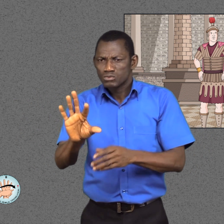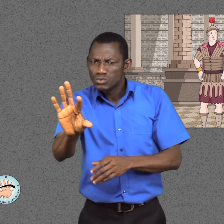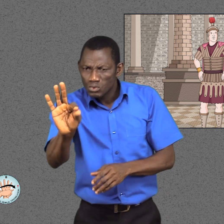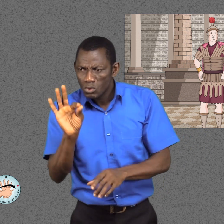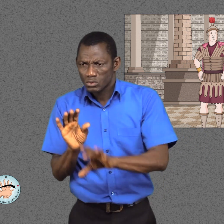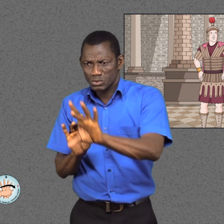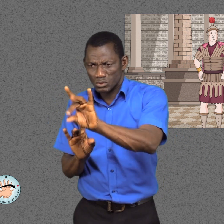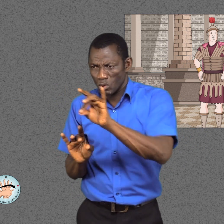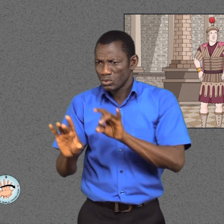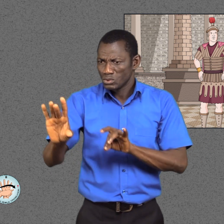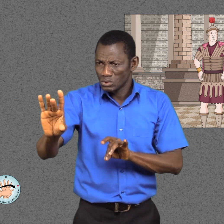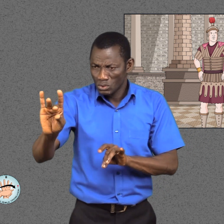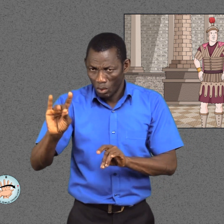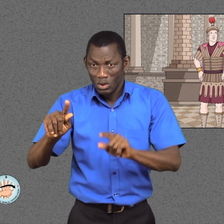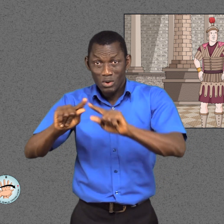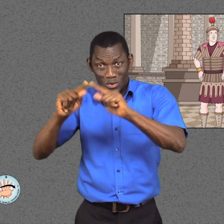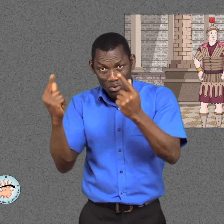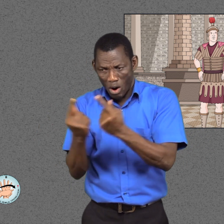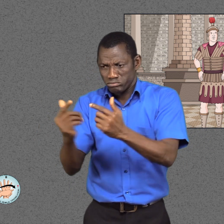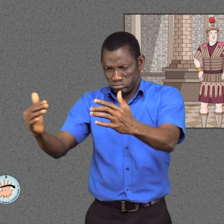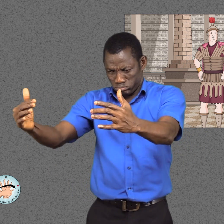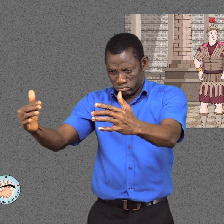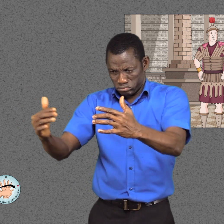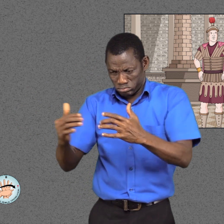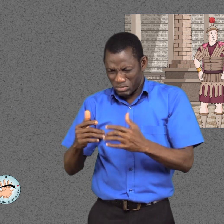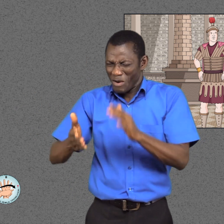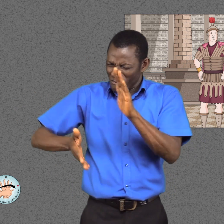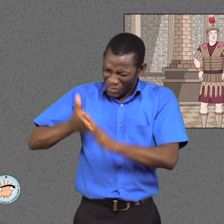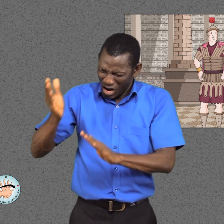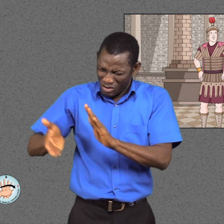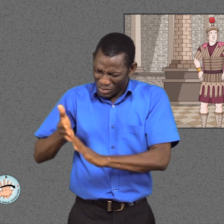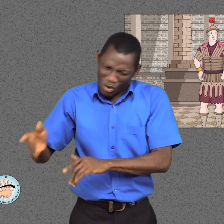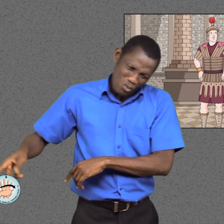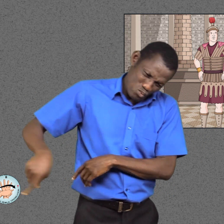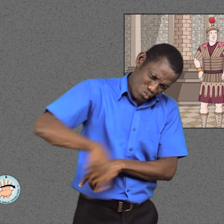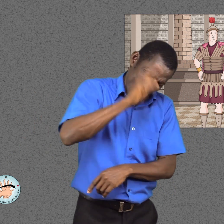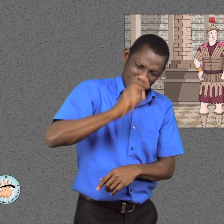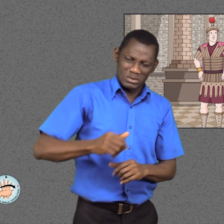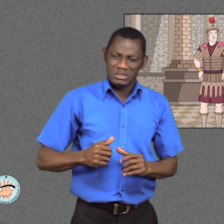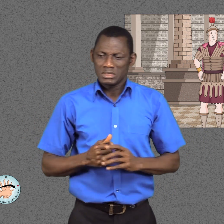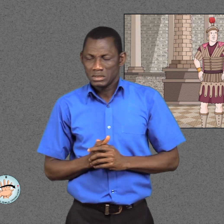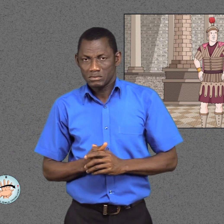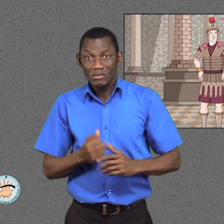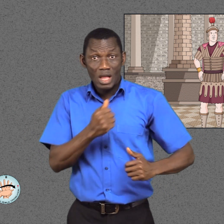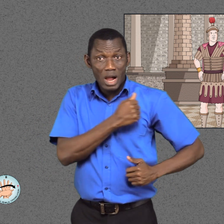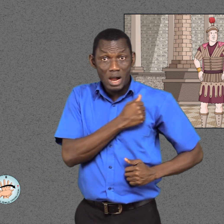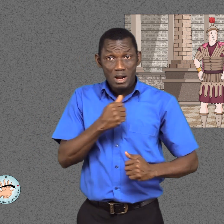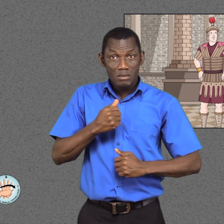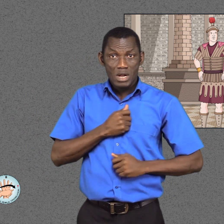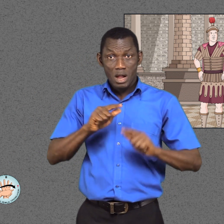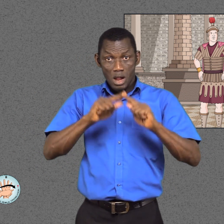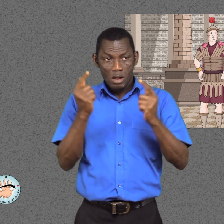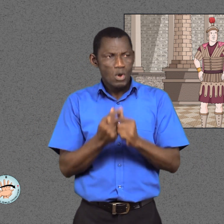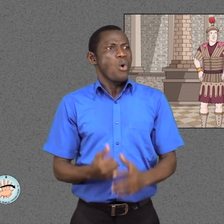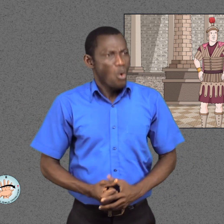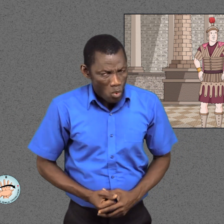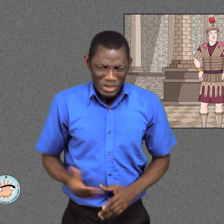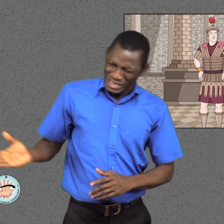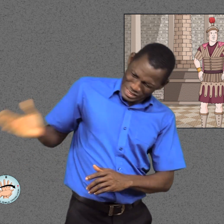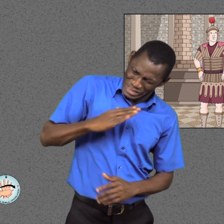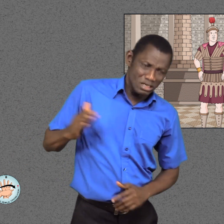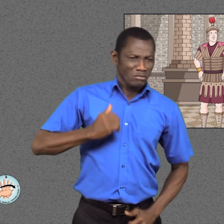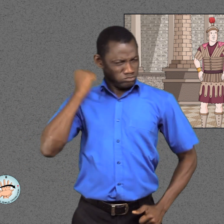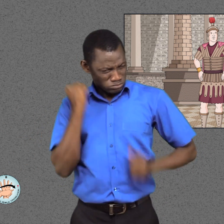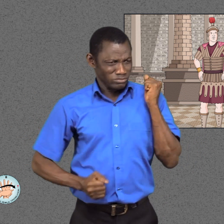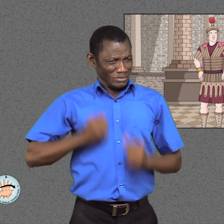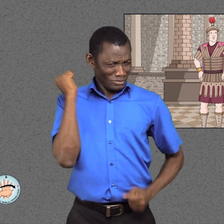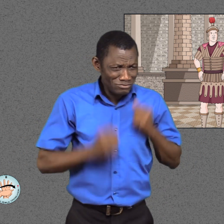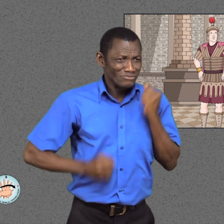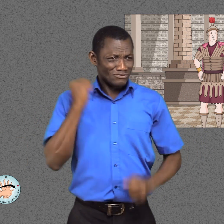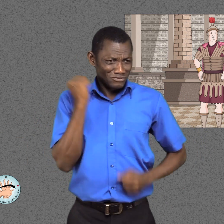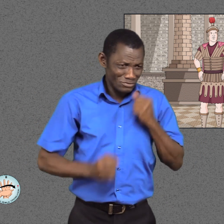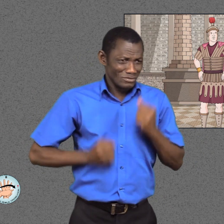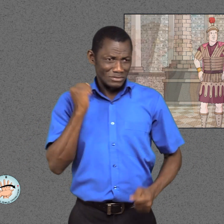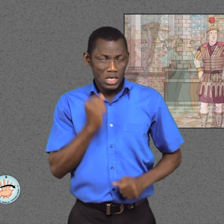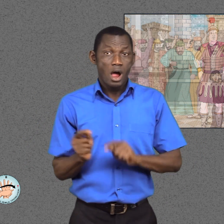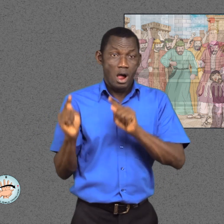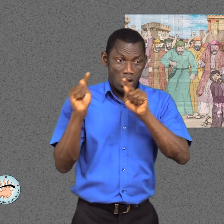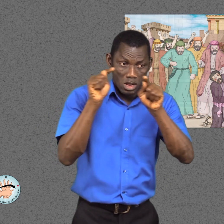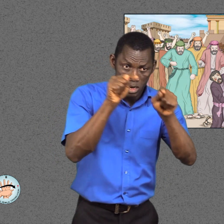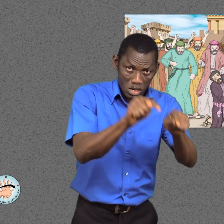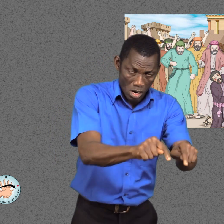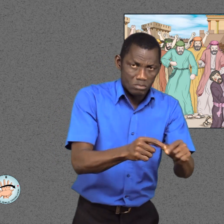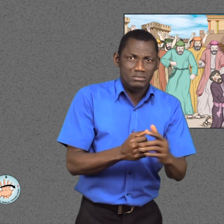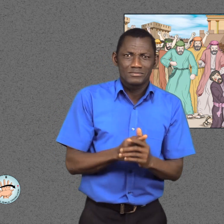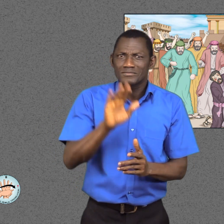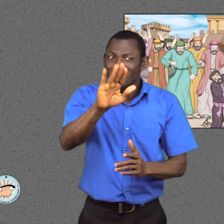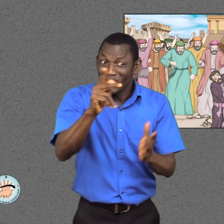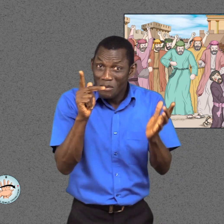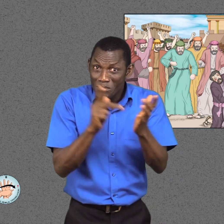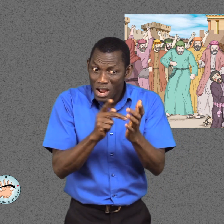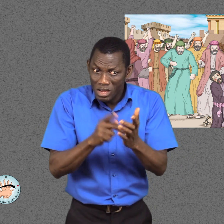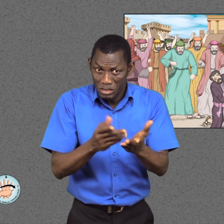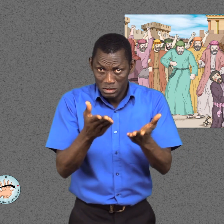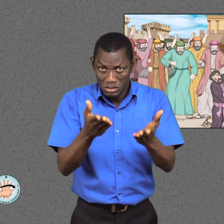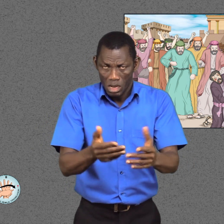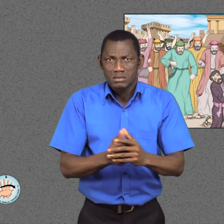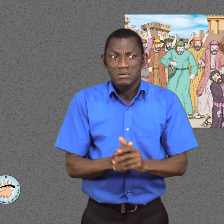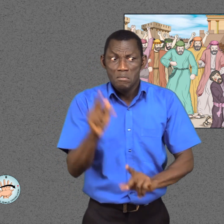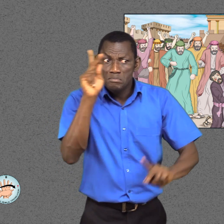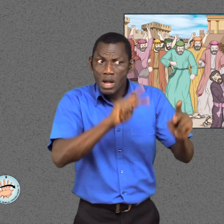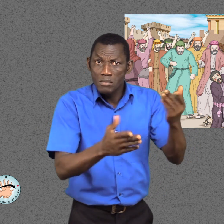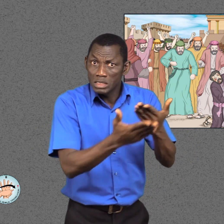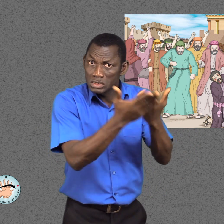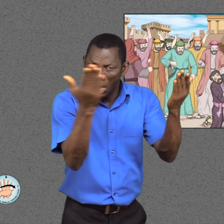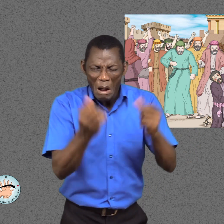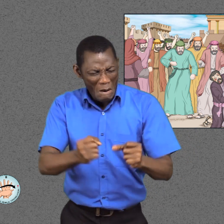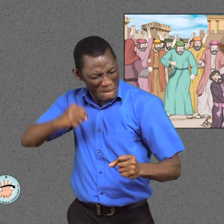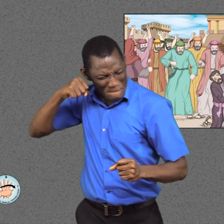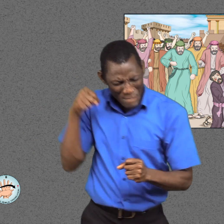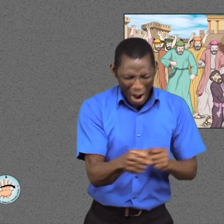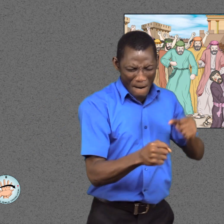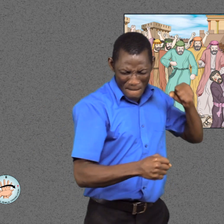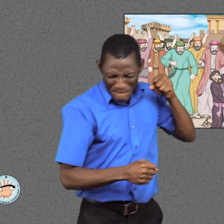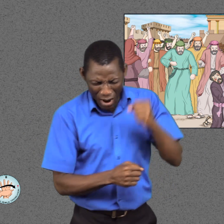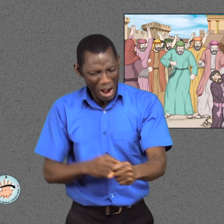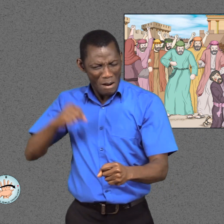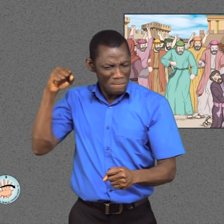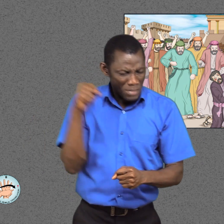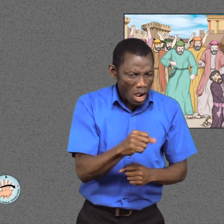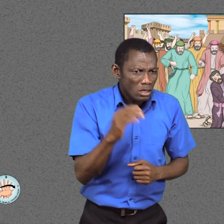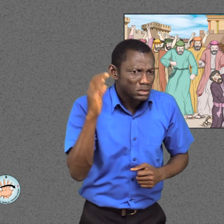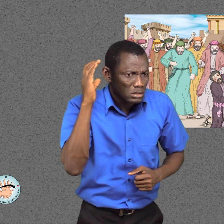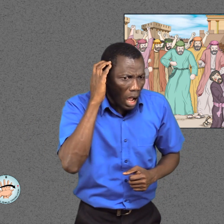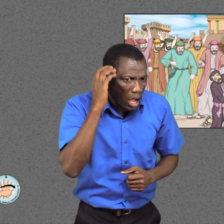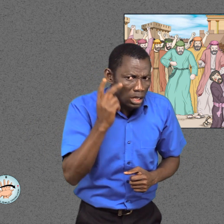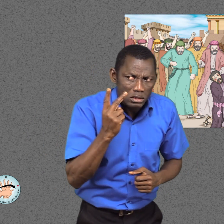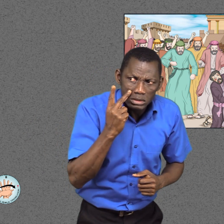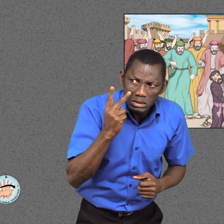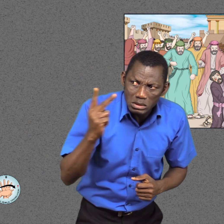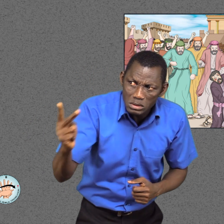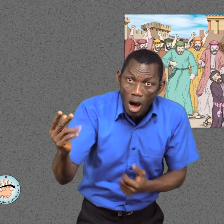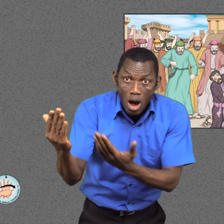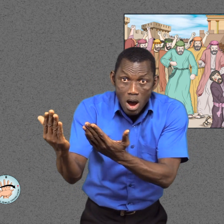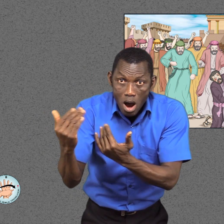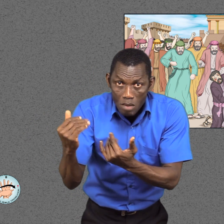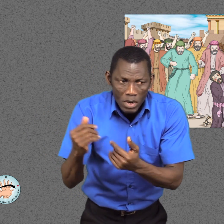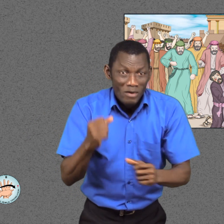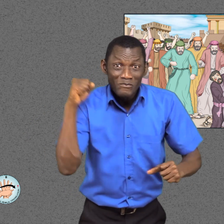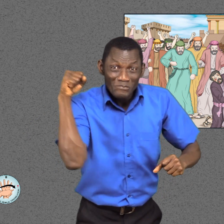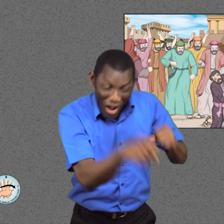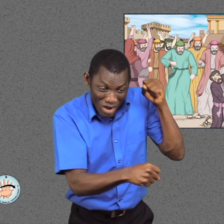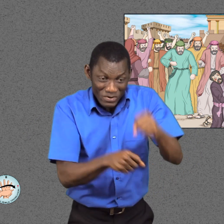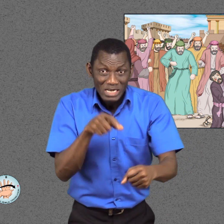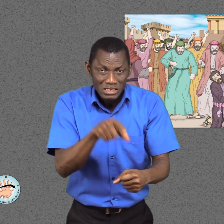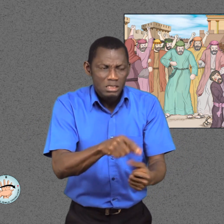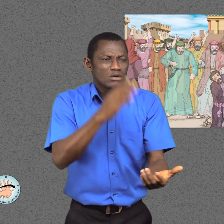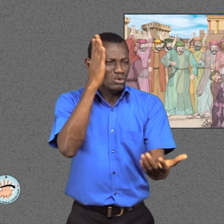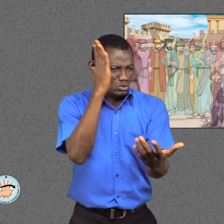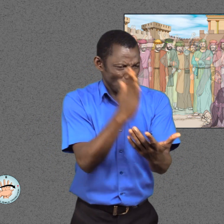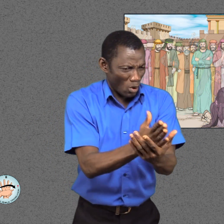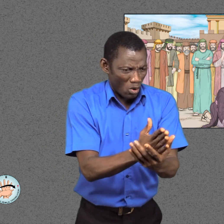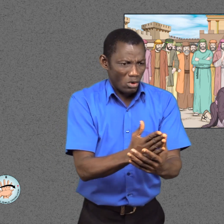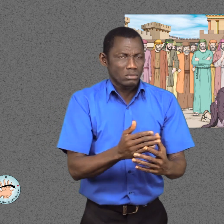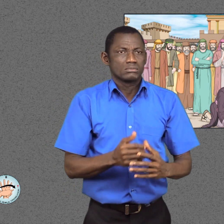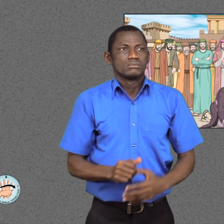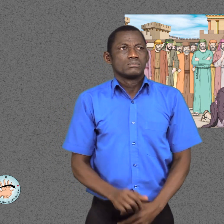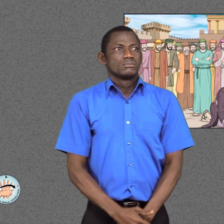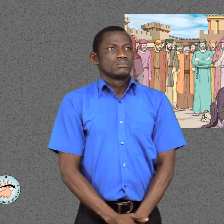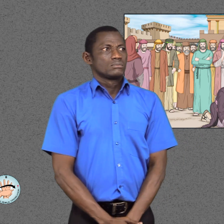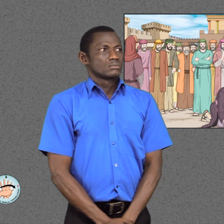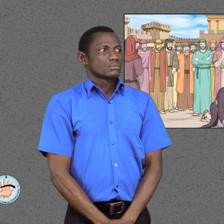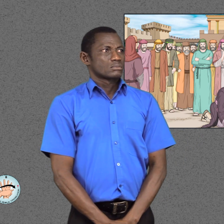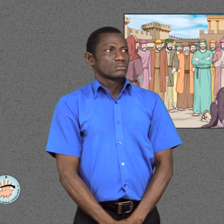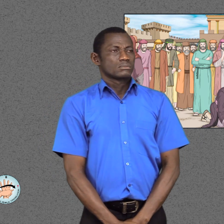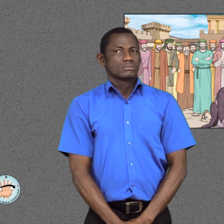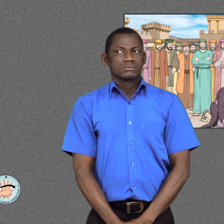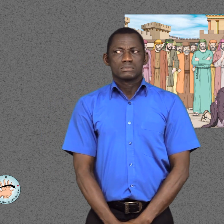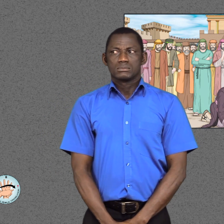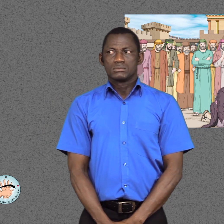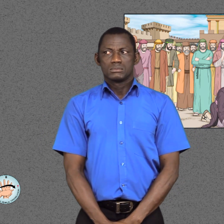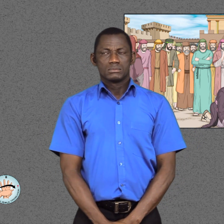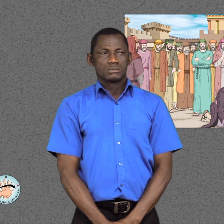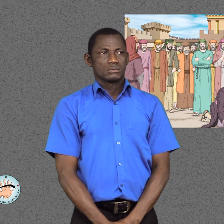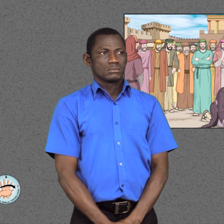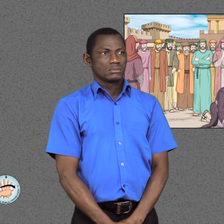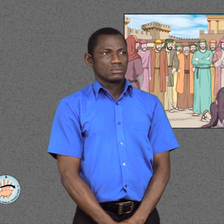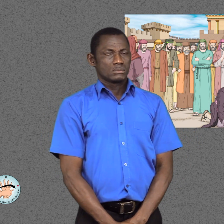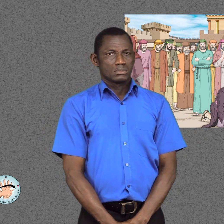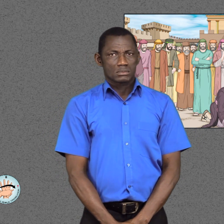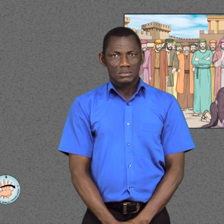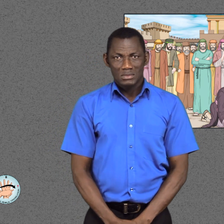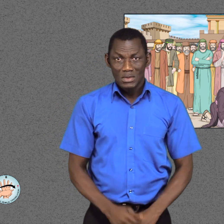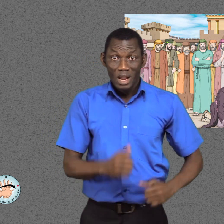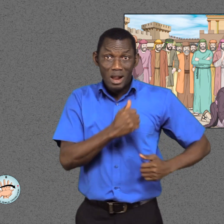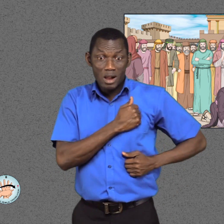When the people saw the commander and the soldiers, they stopped beating Paul.